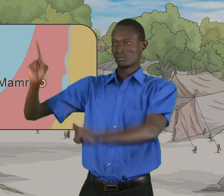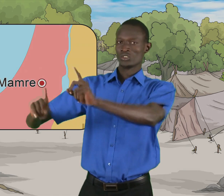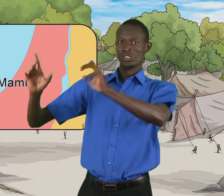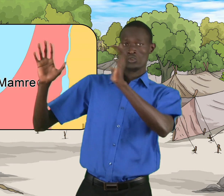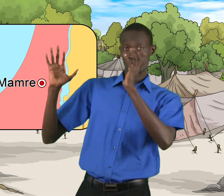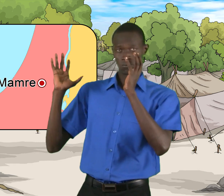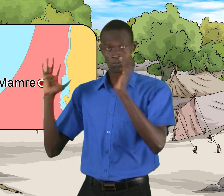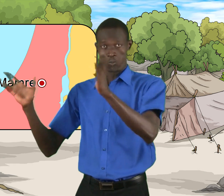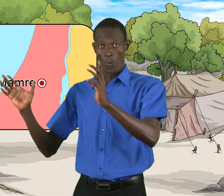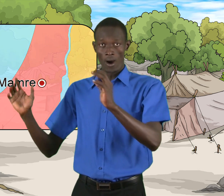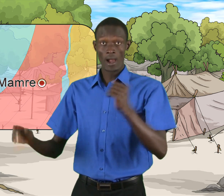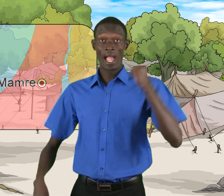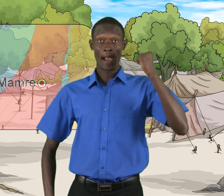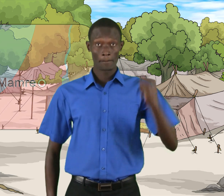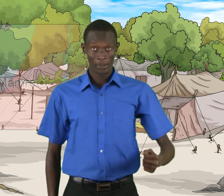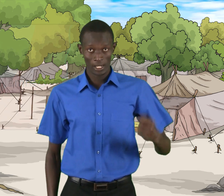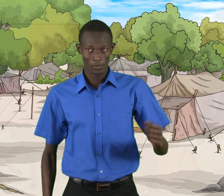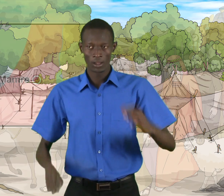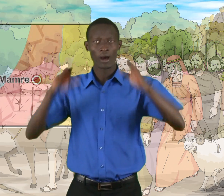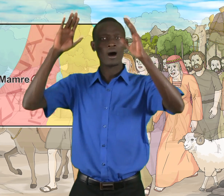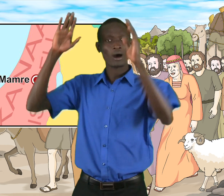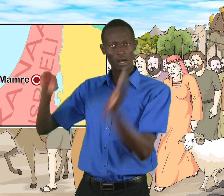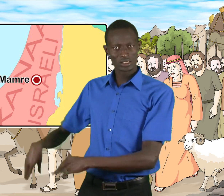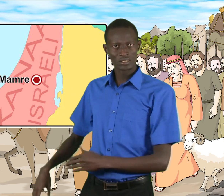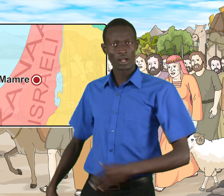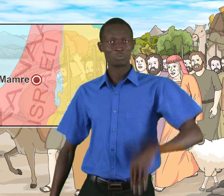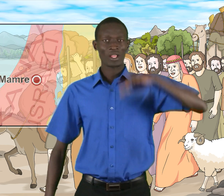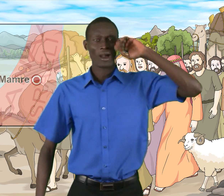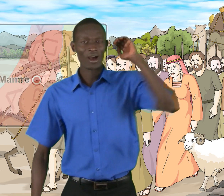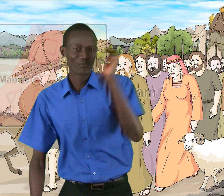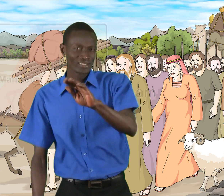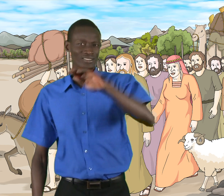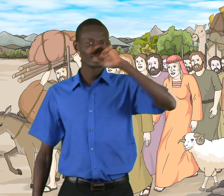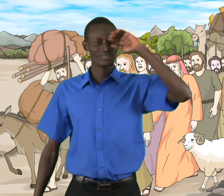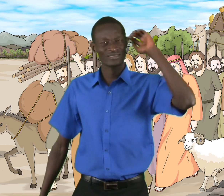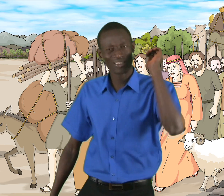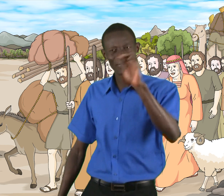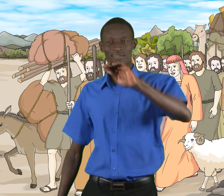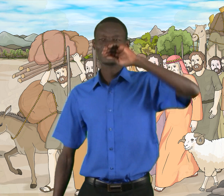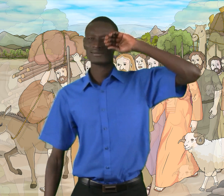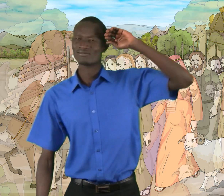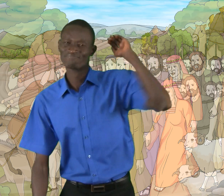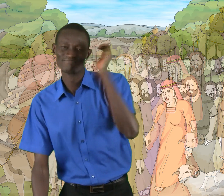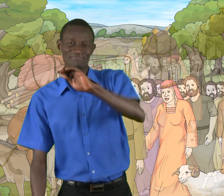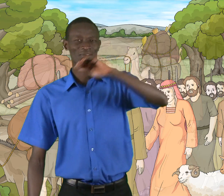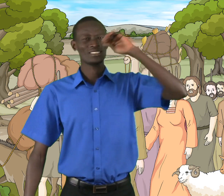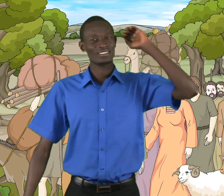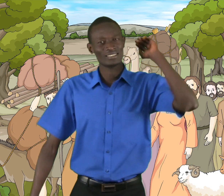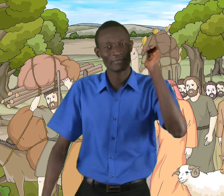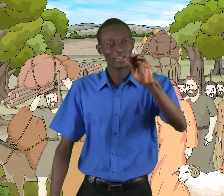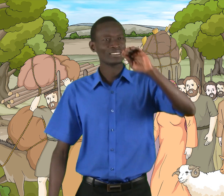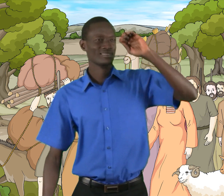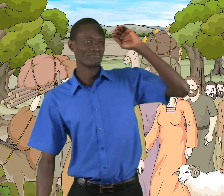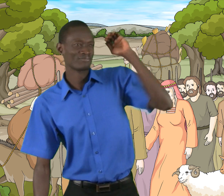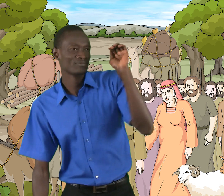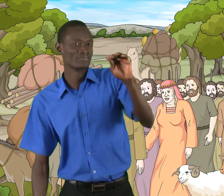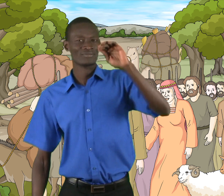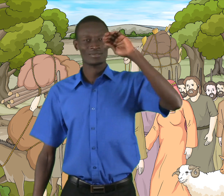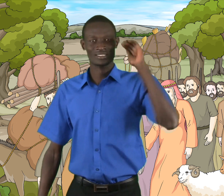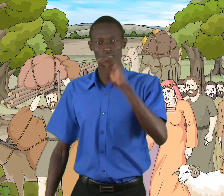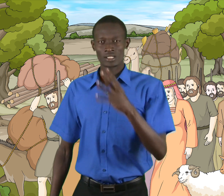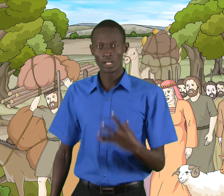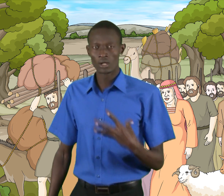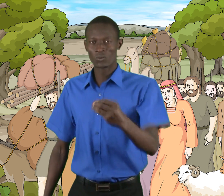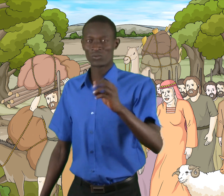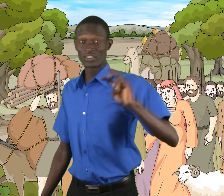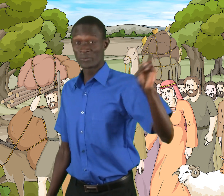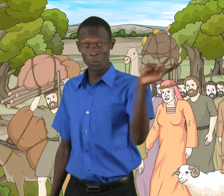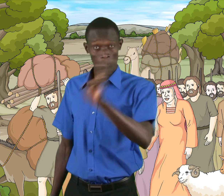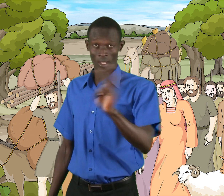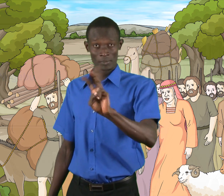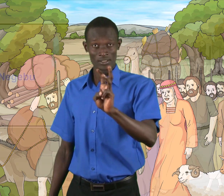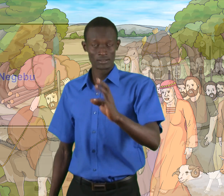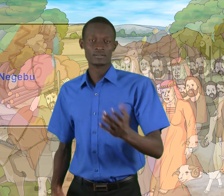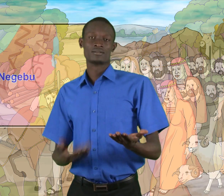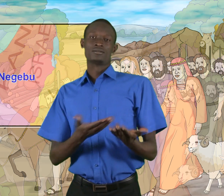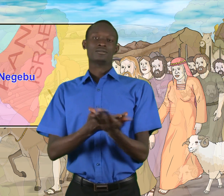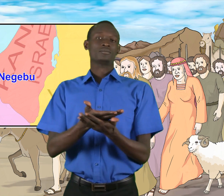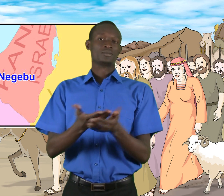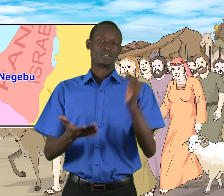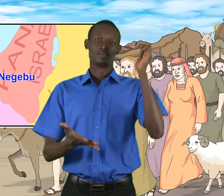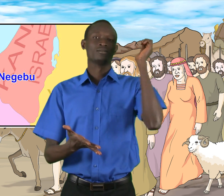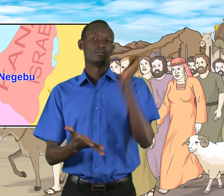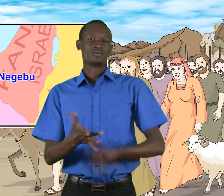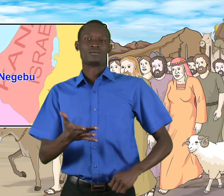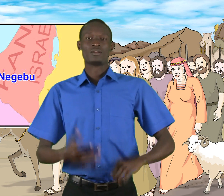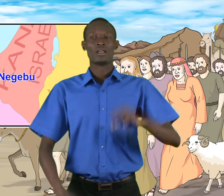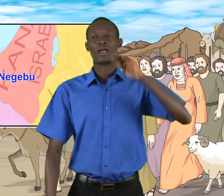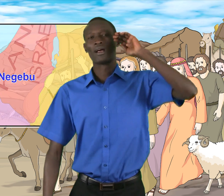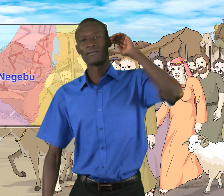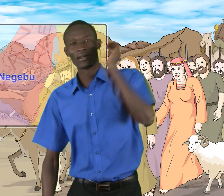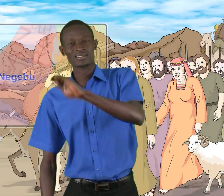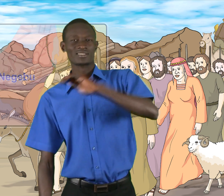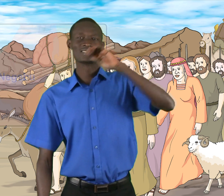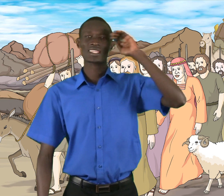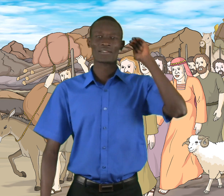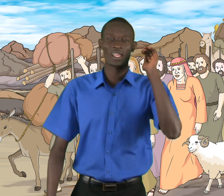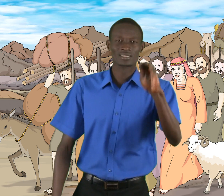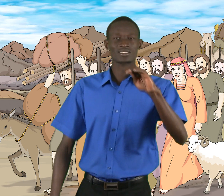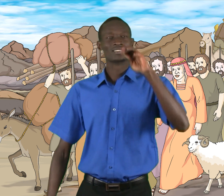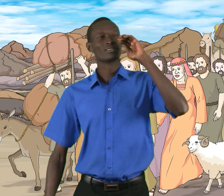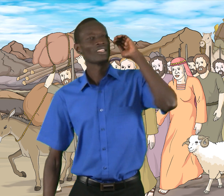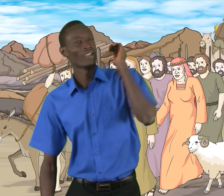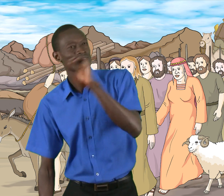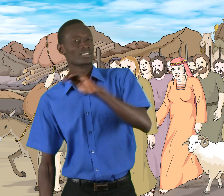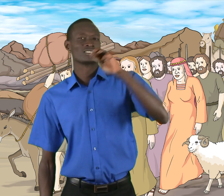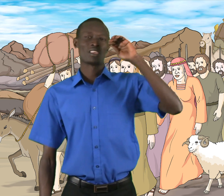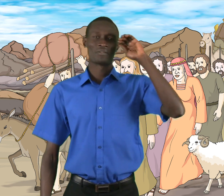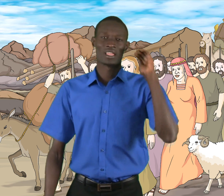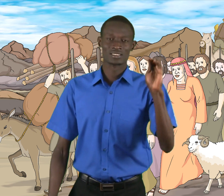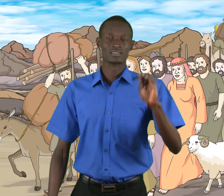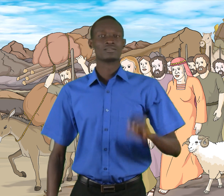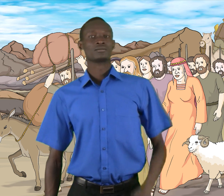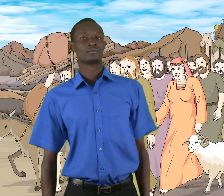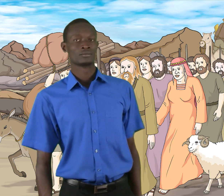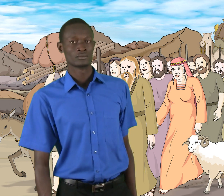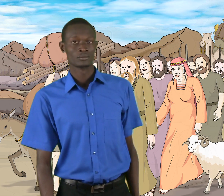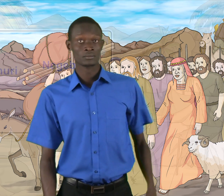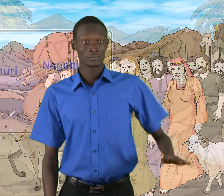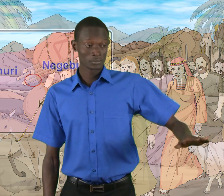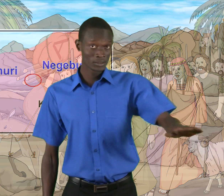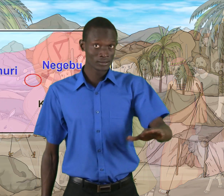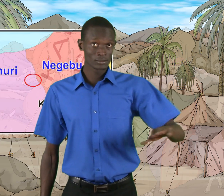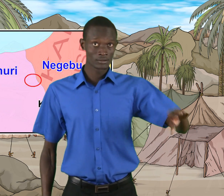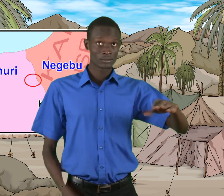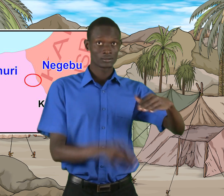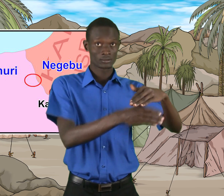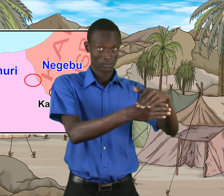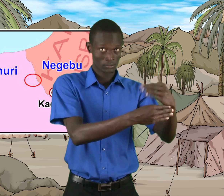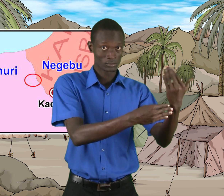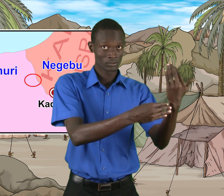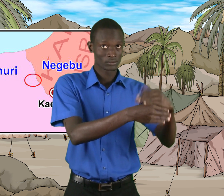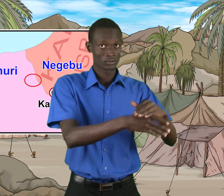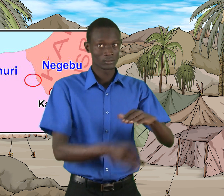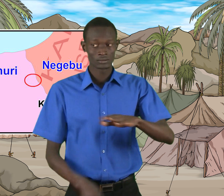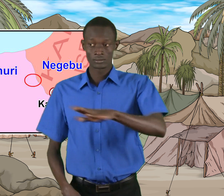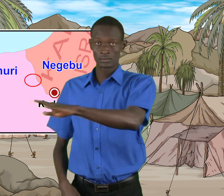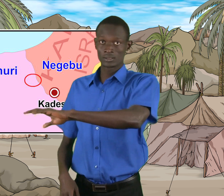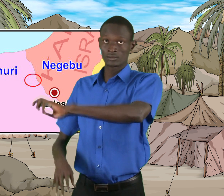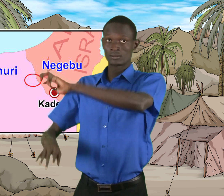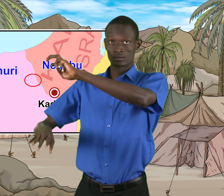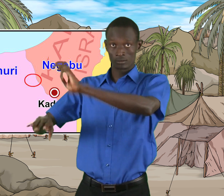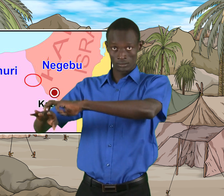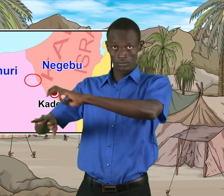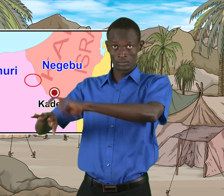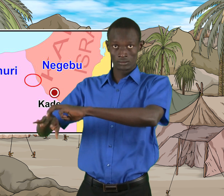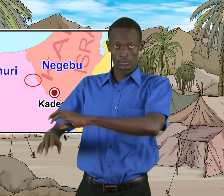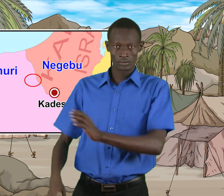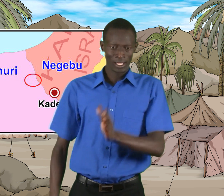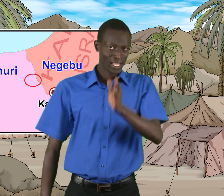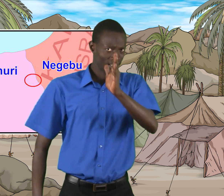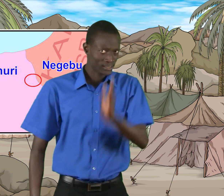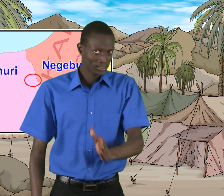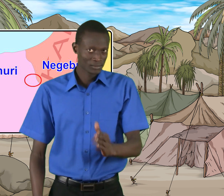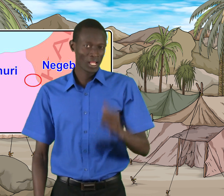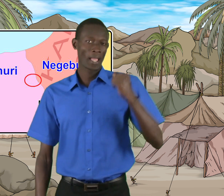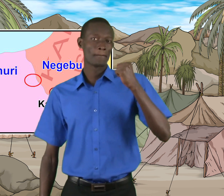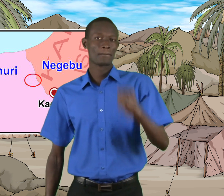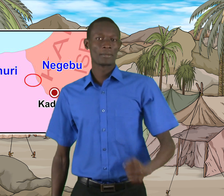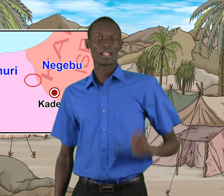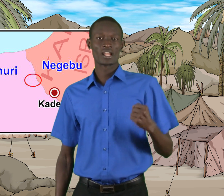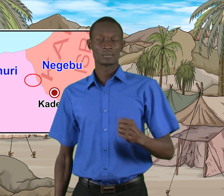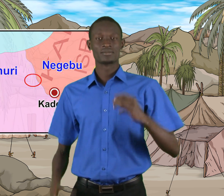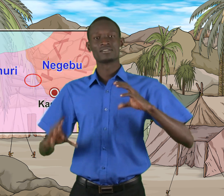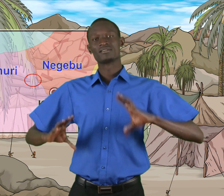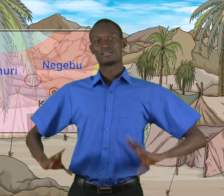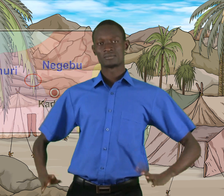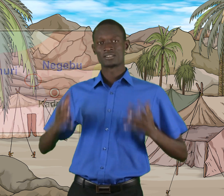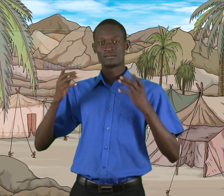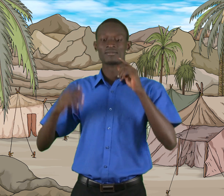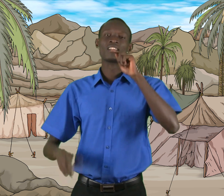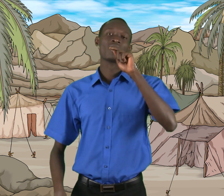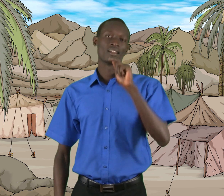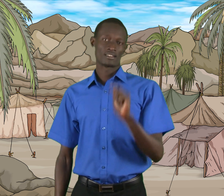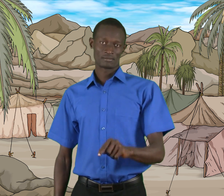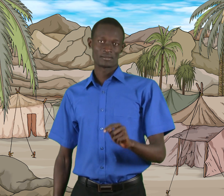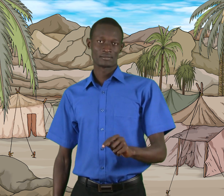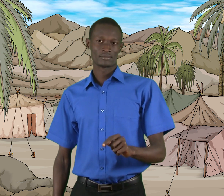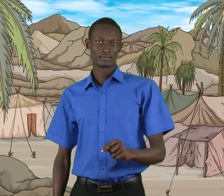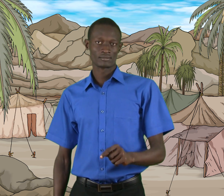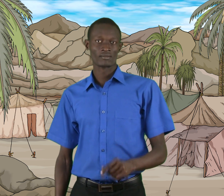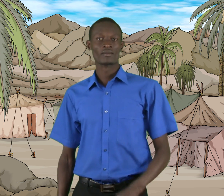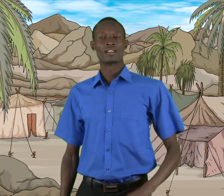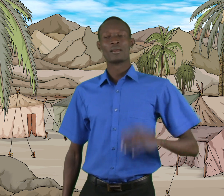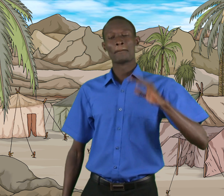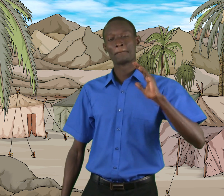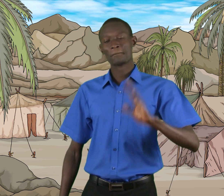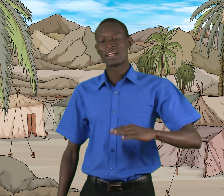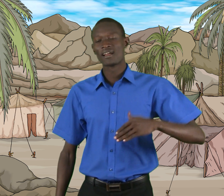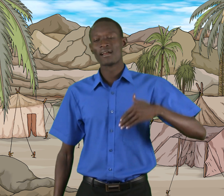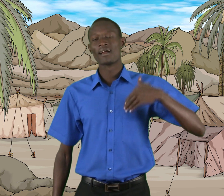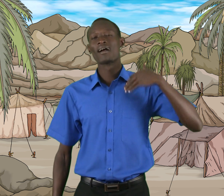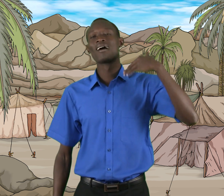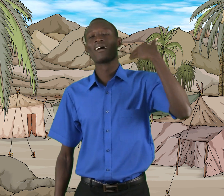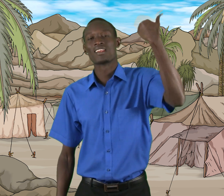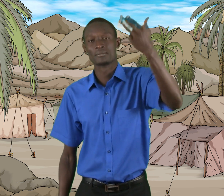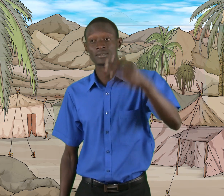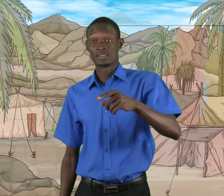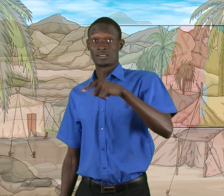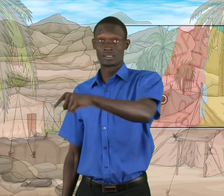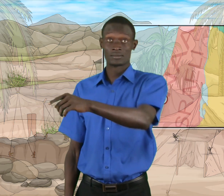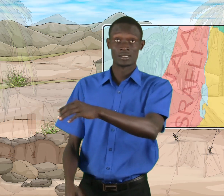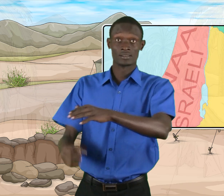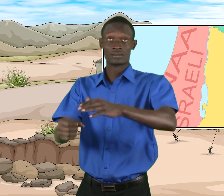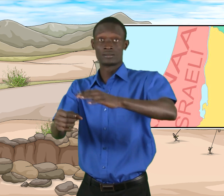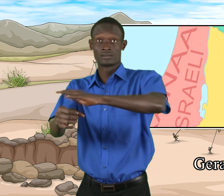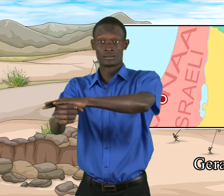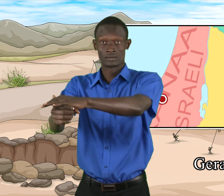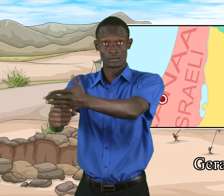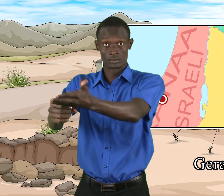Now Abraham journeyed from there to the region of the Negev and settled between Kadesh and Shur.